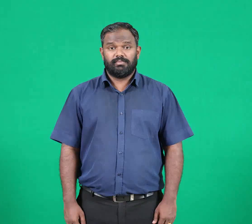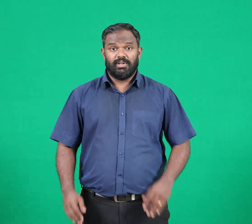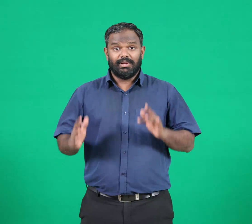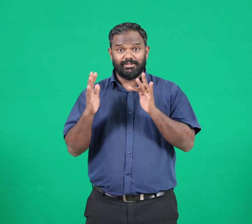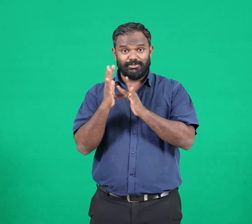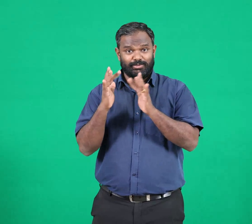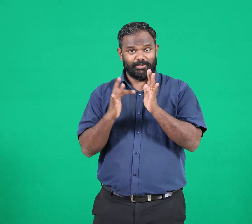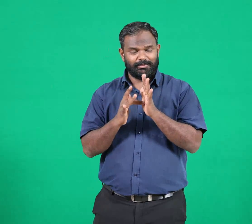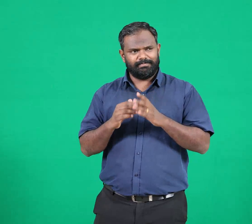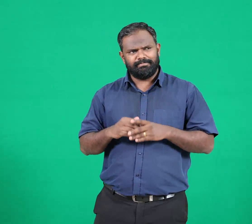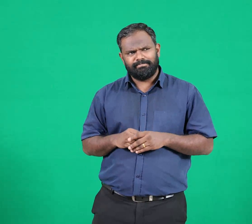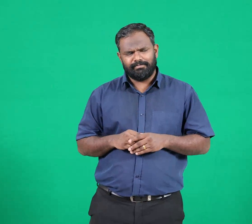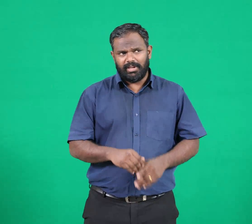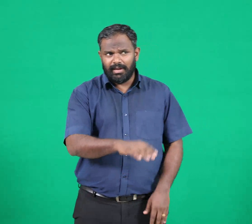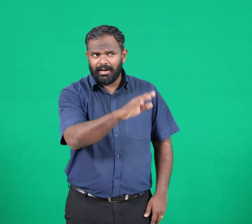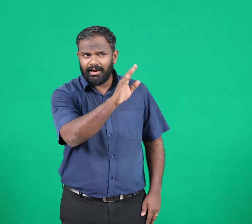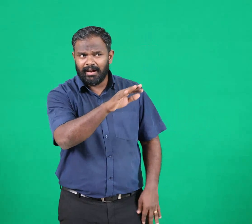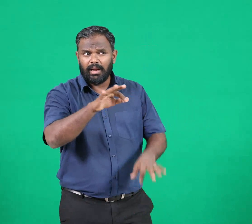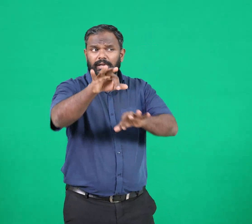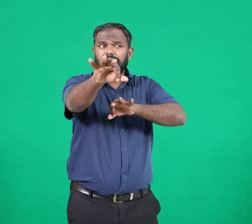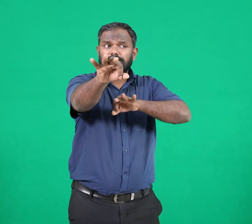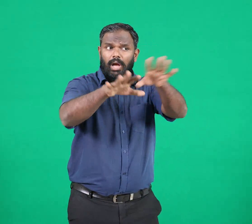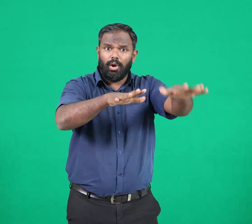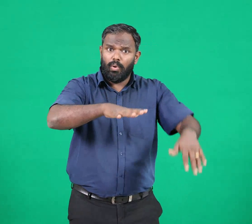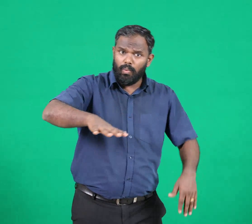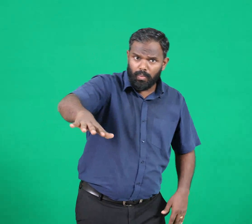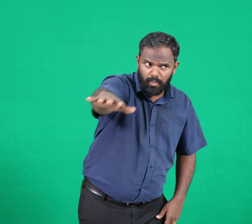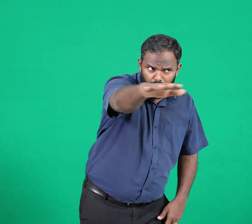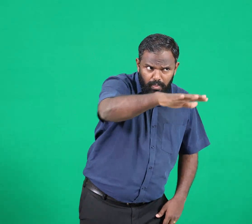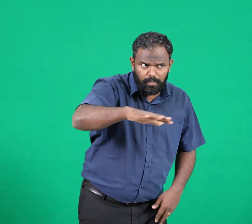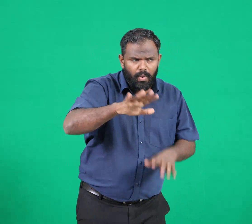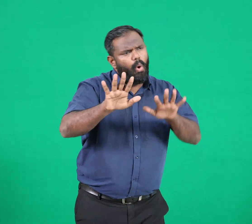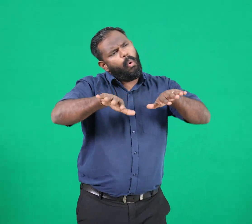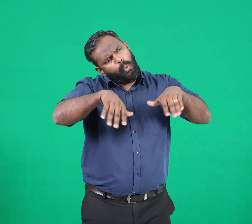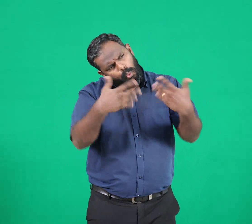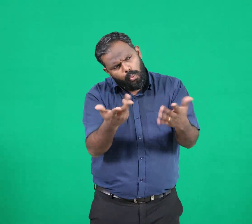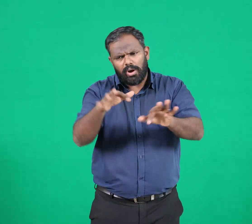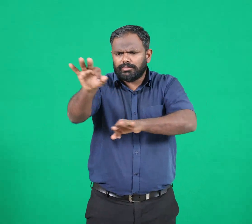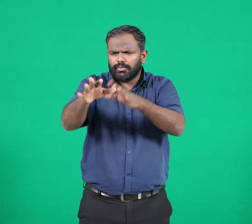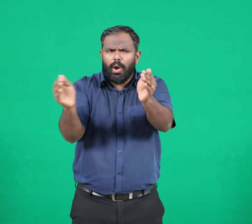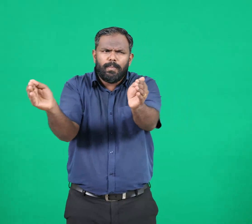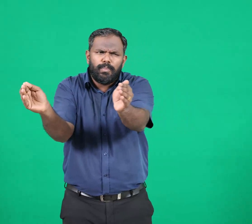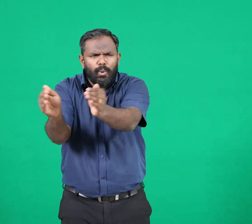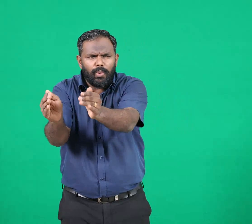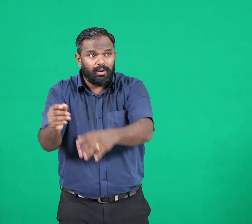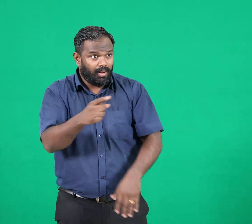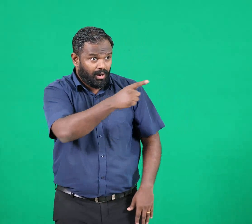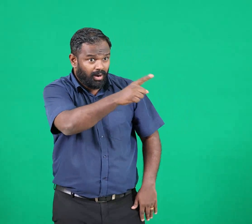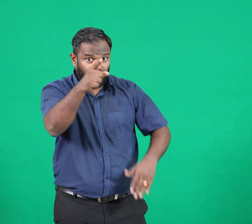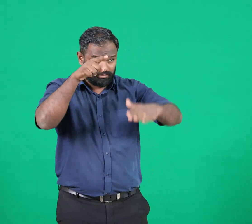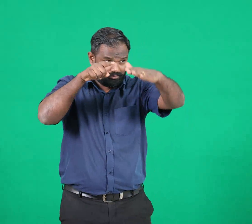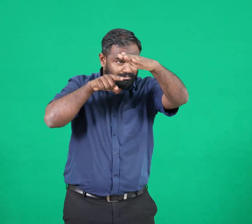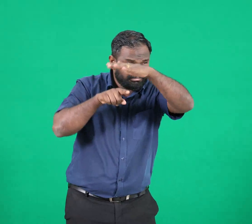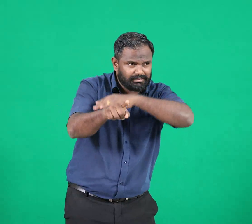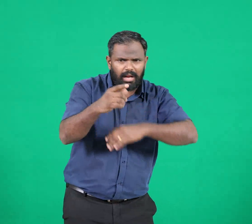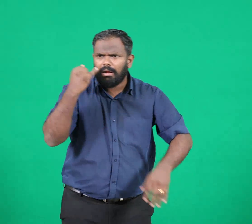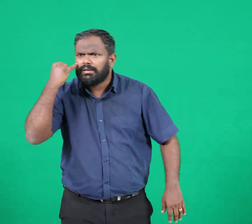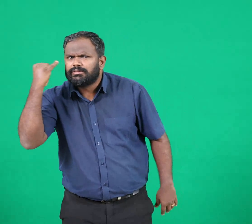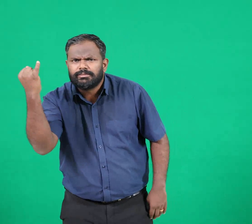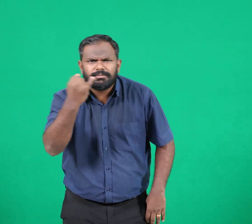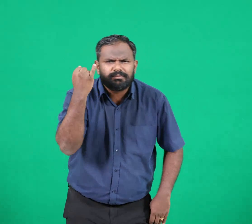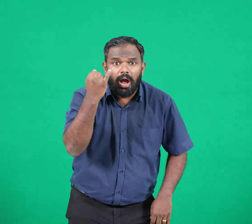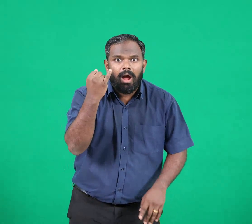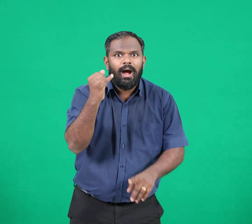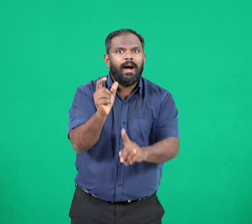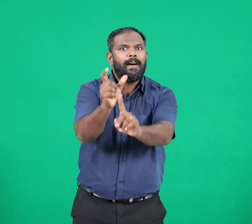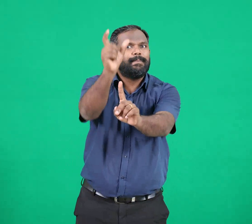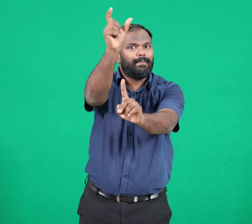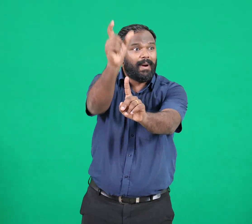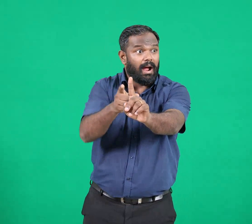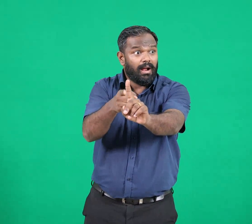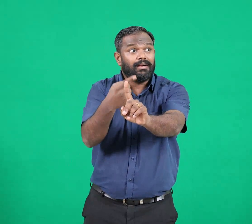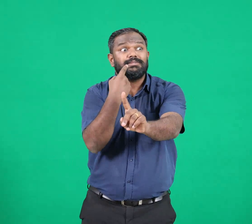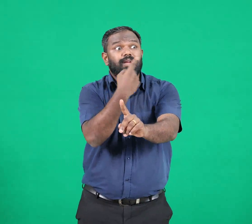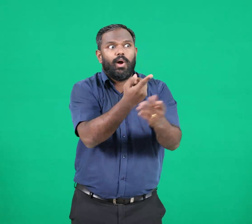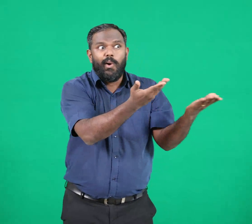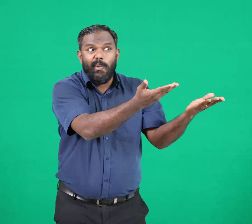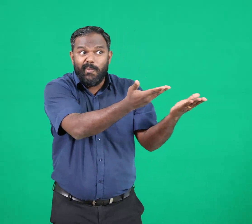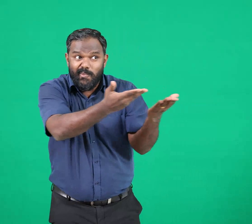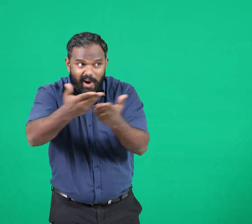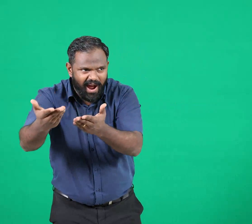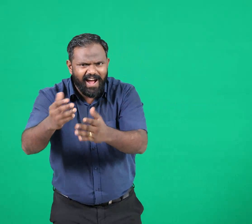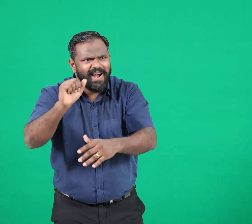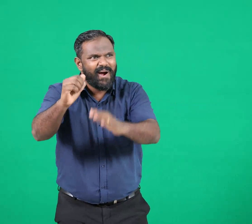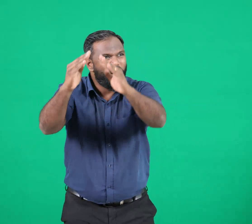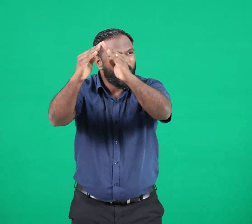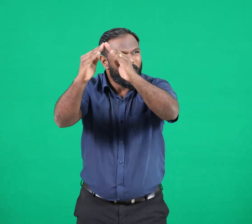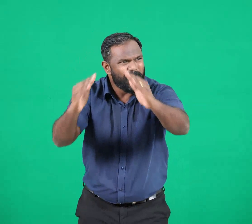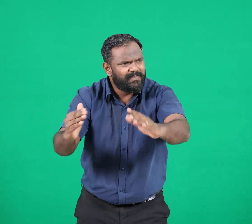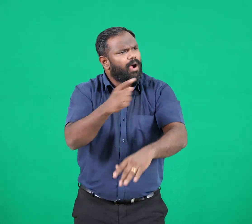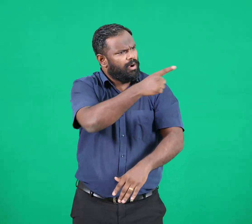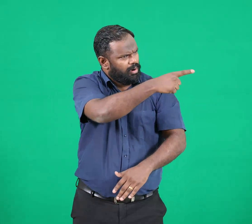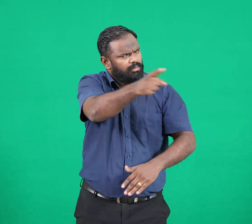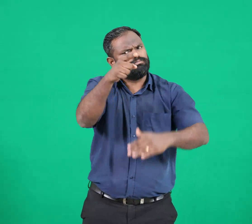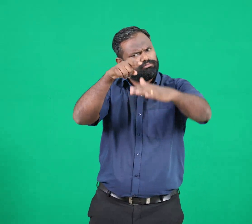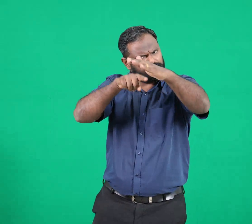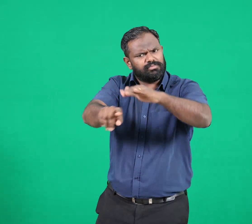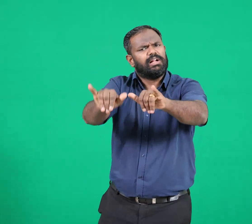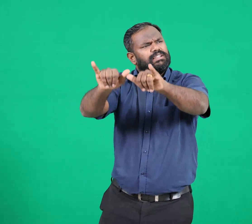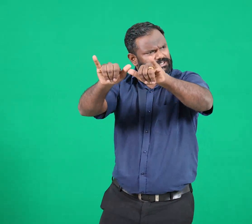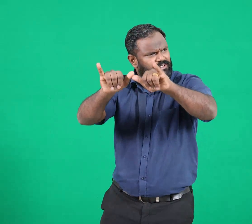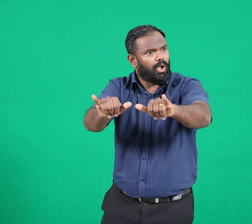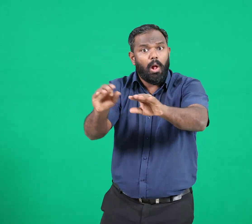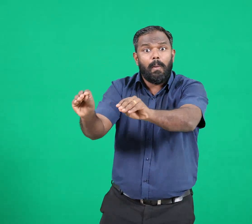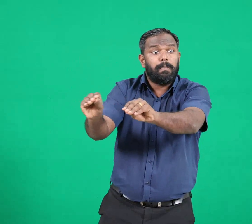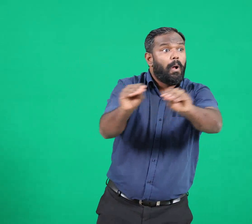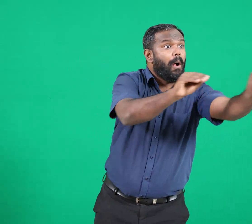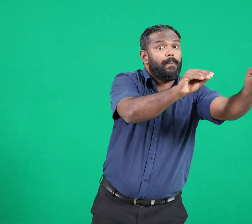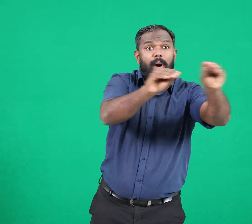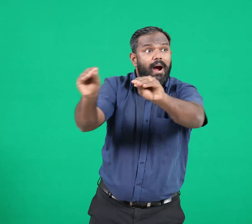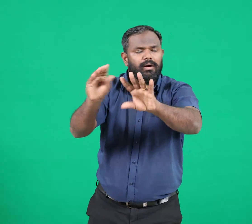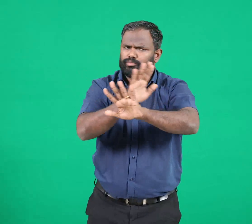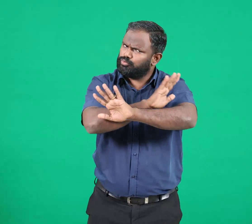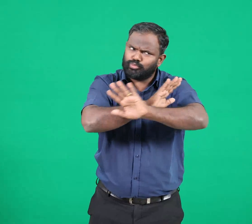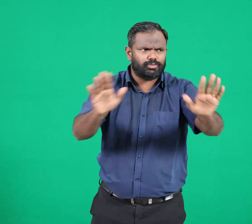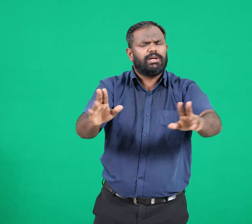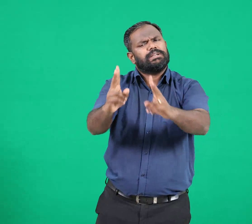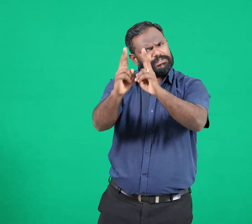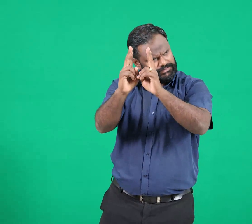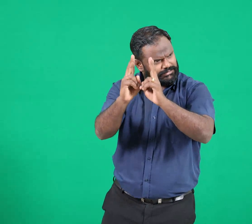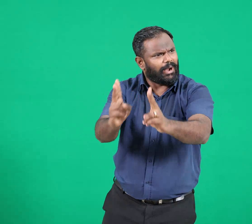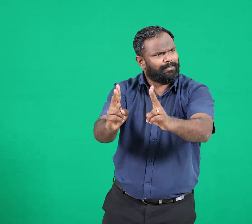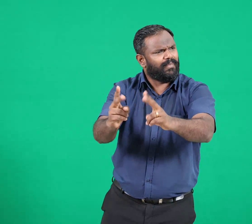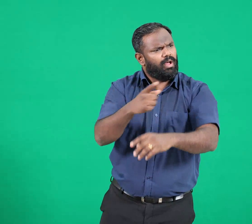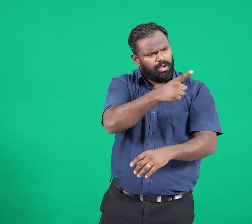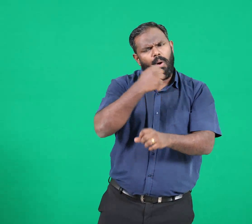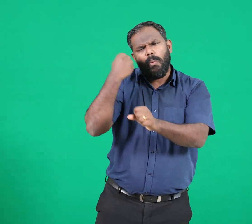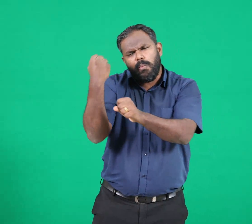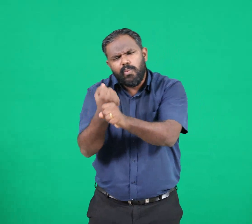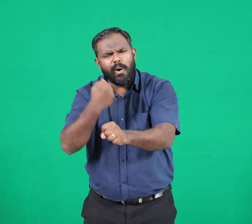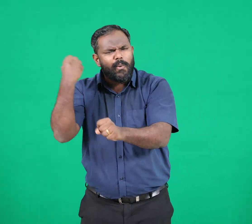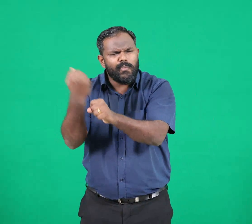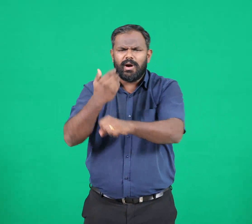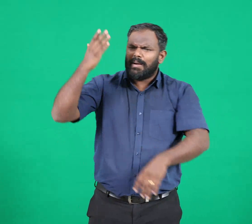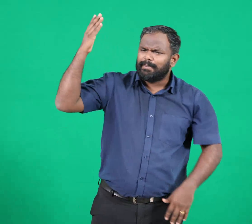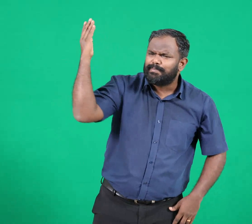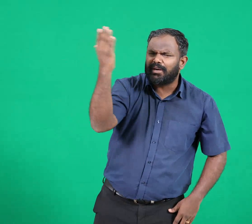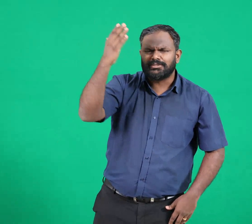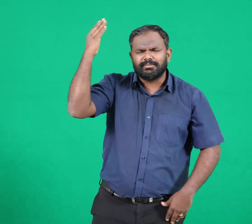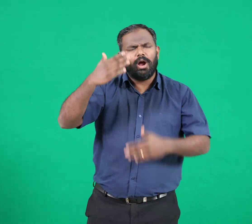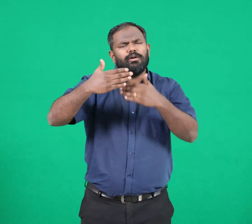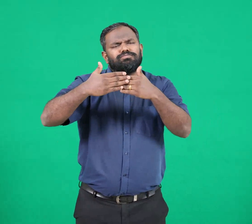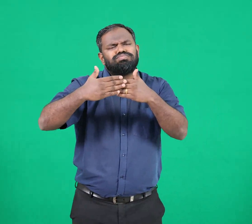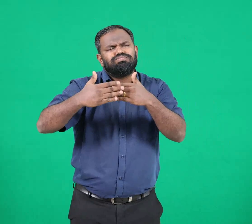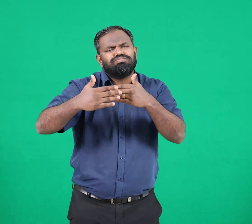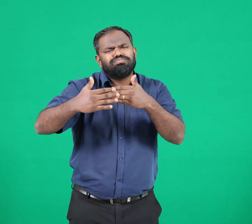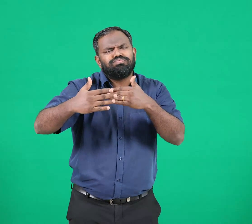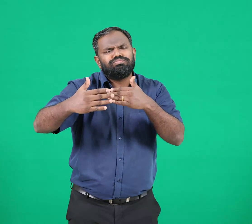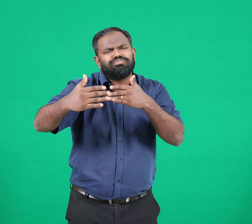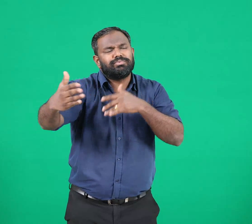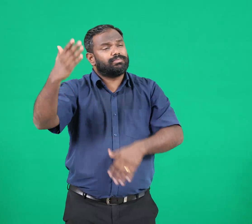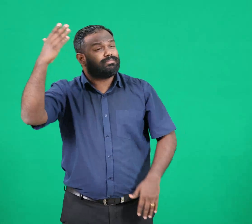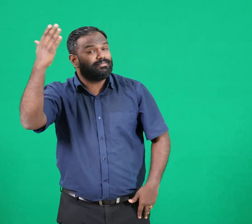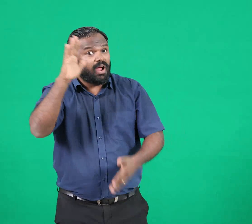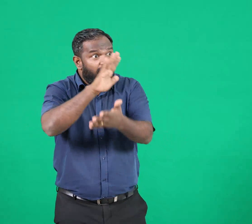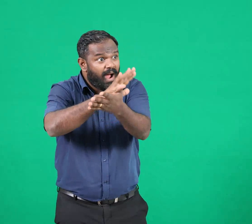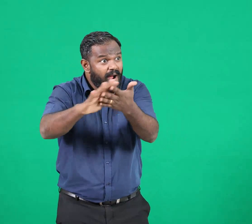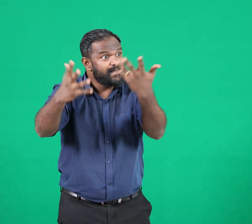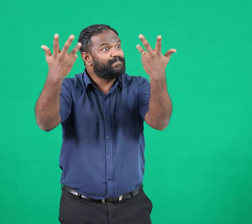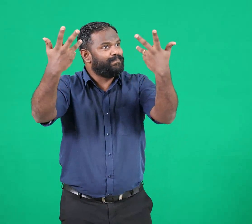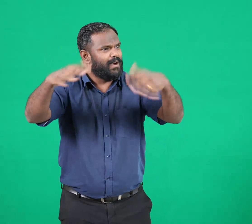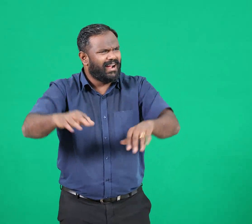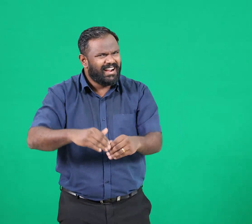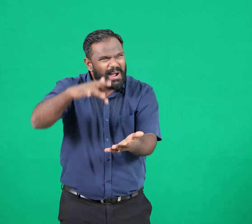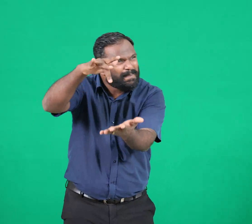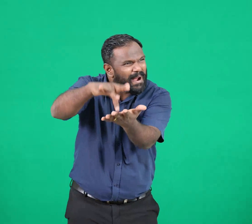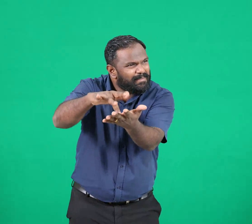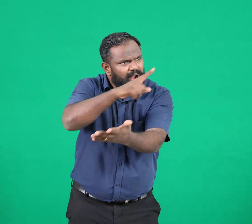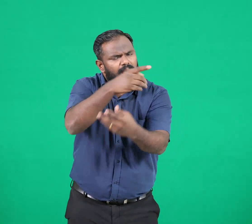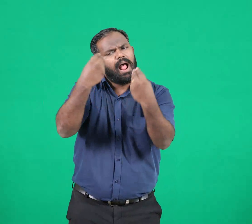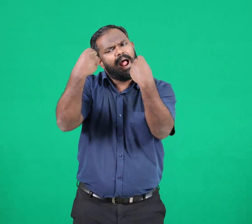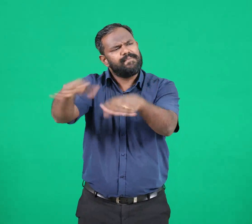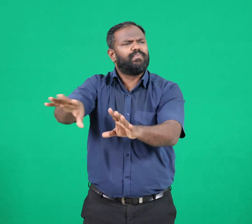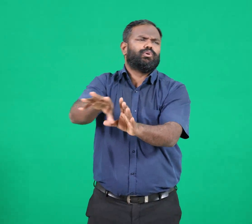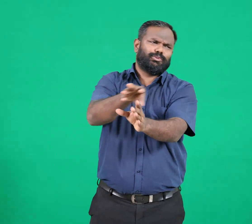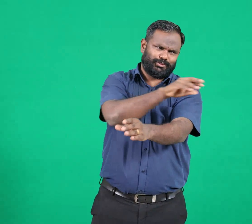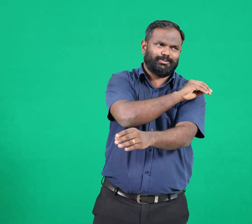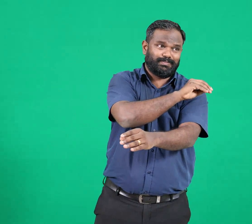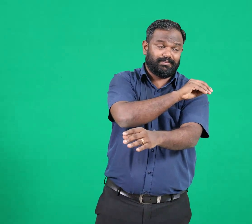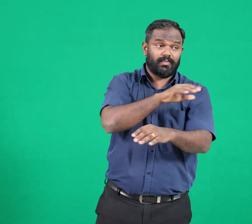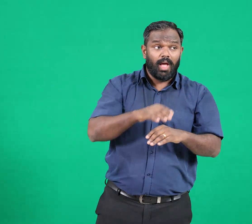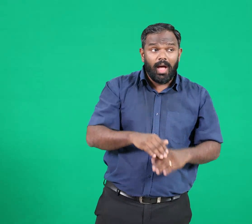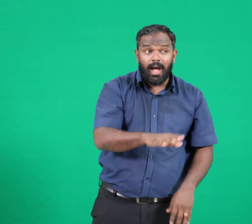Whatever town or village you enter, find out who is worthy there and stay at his house until you move on.